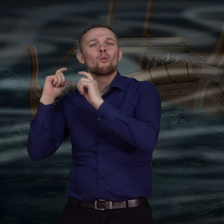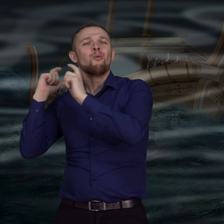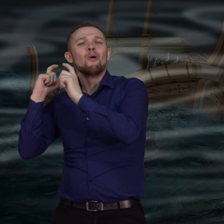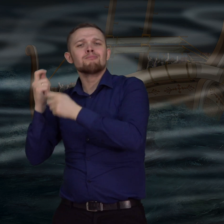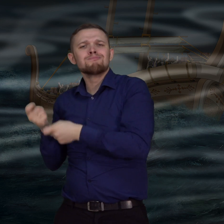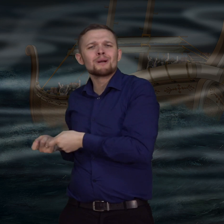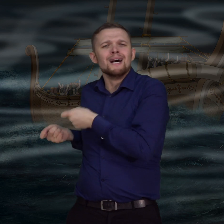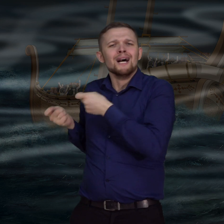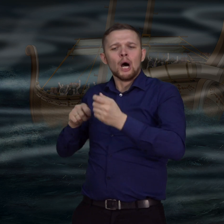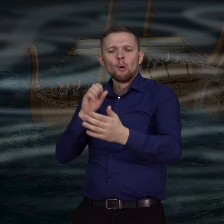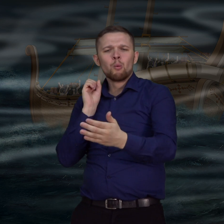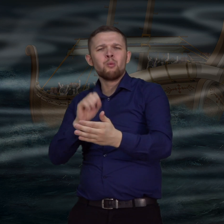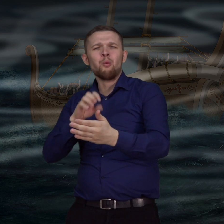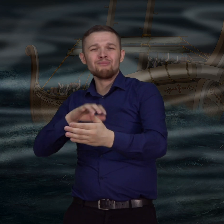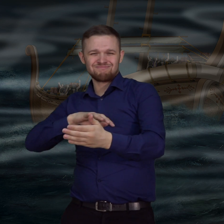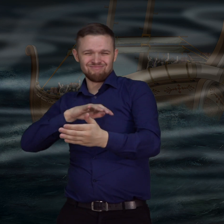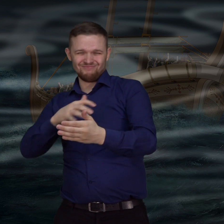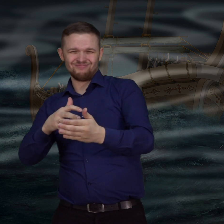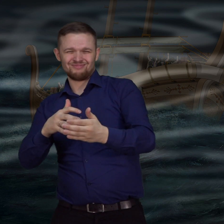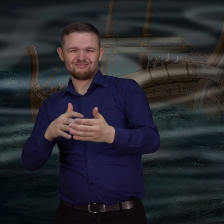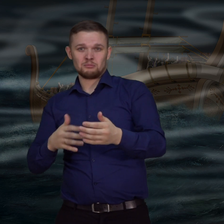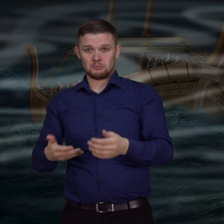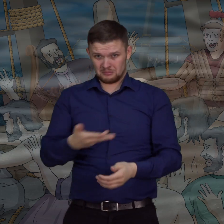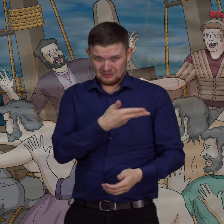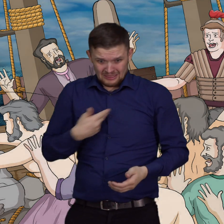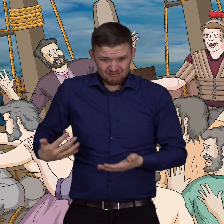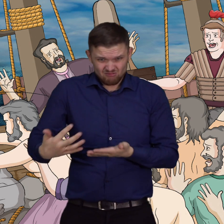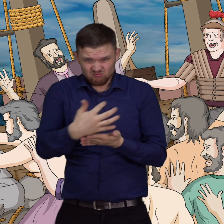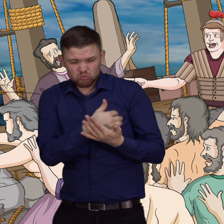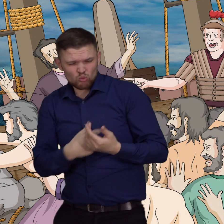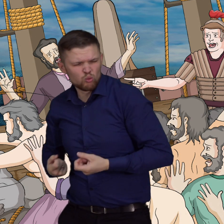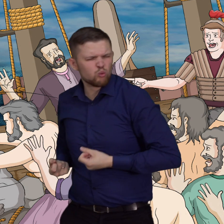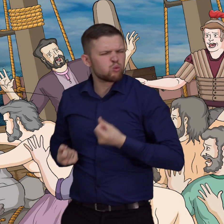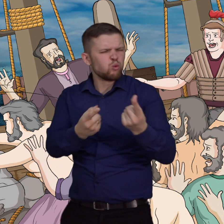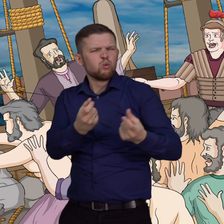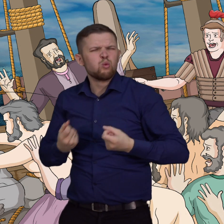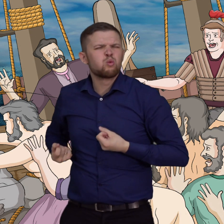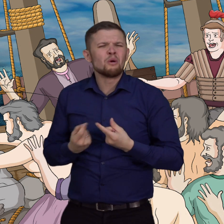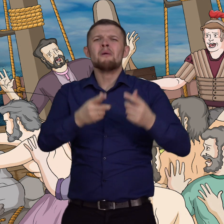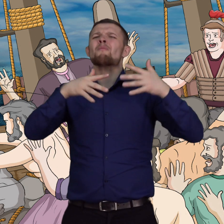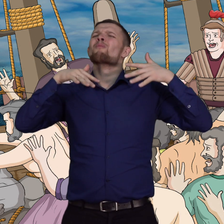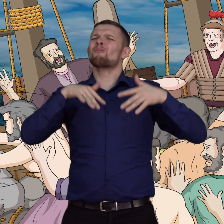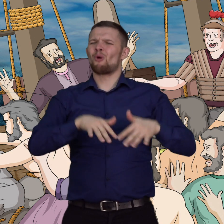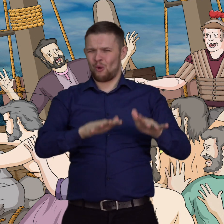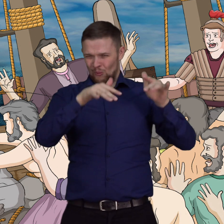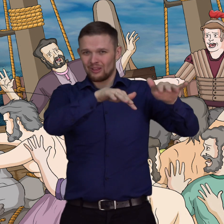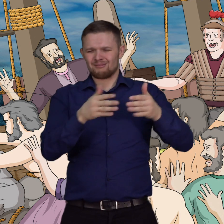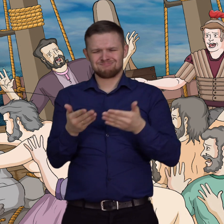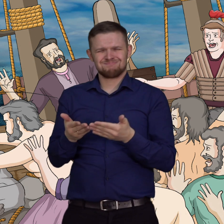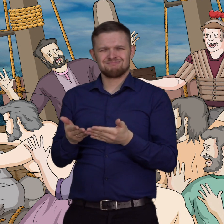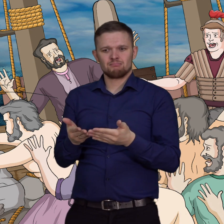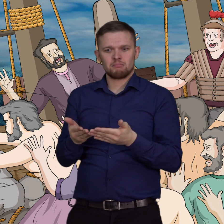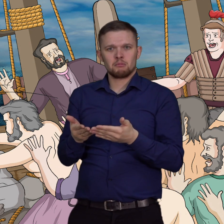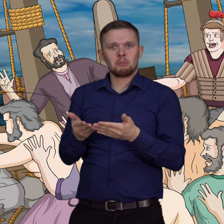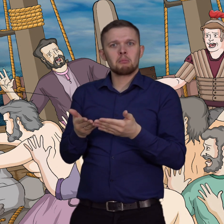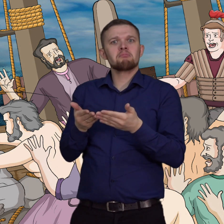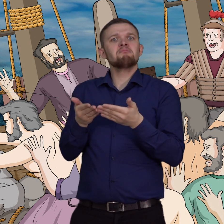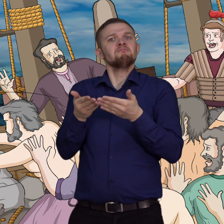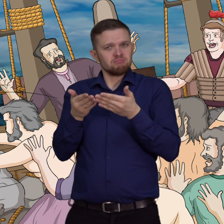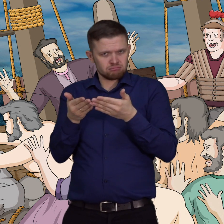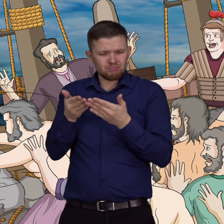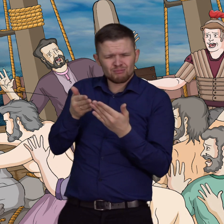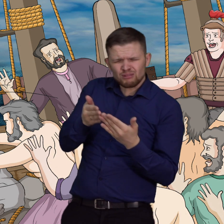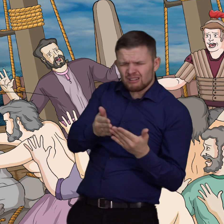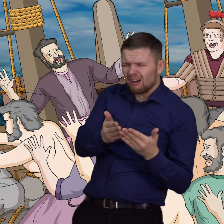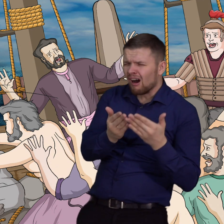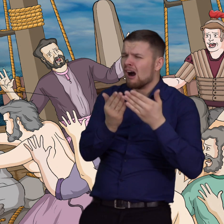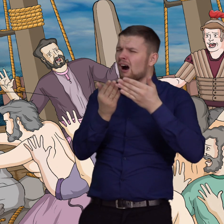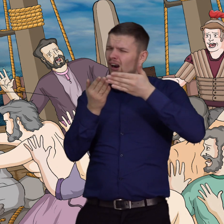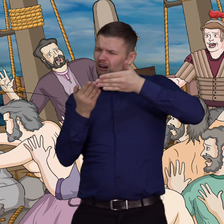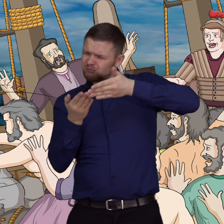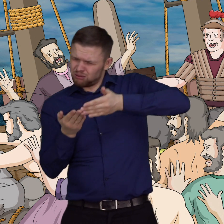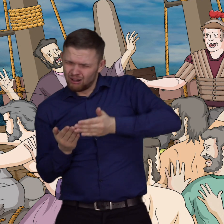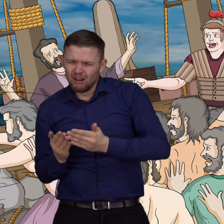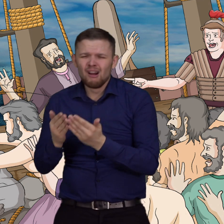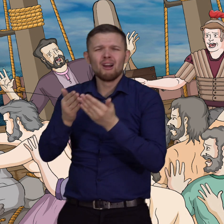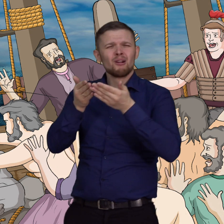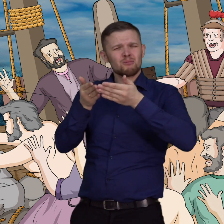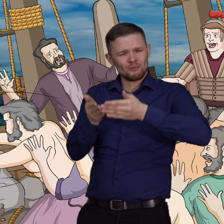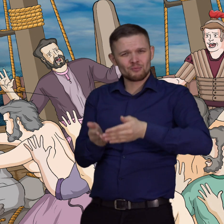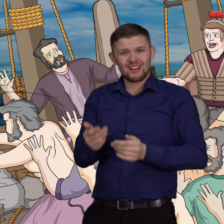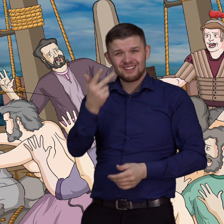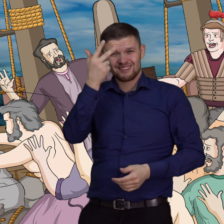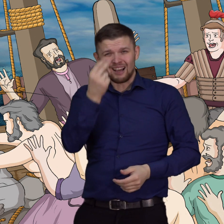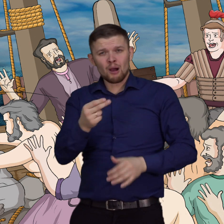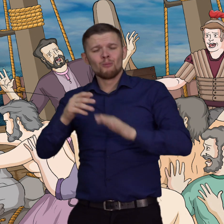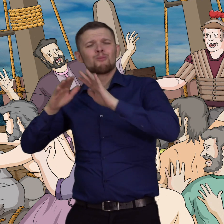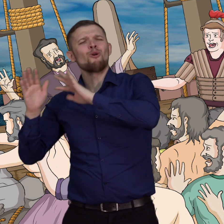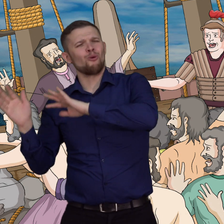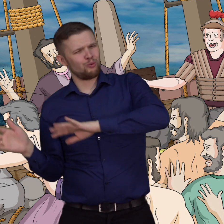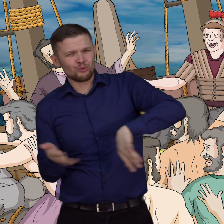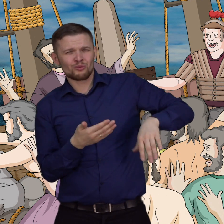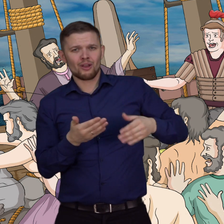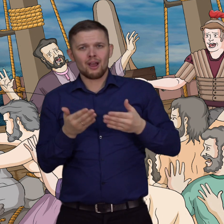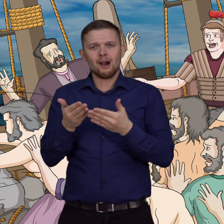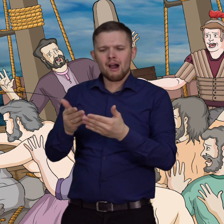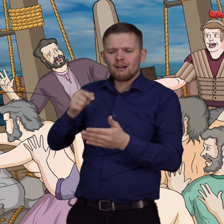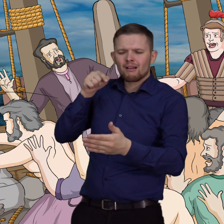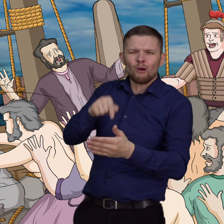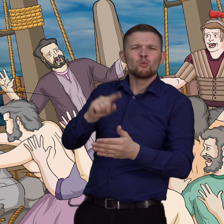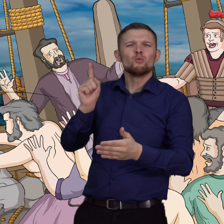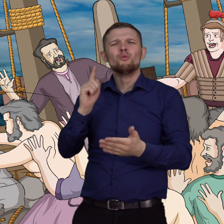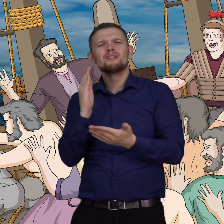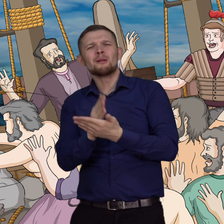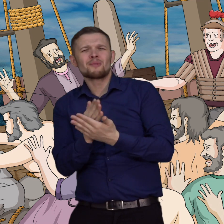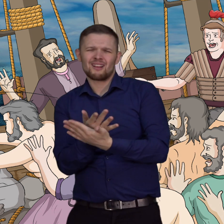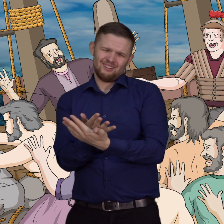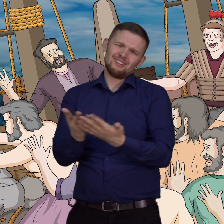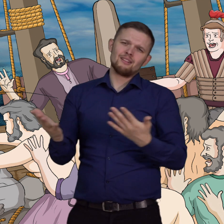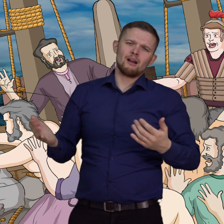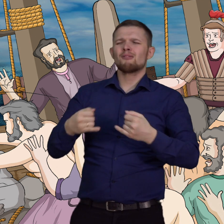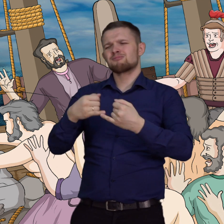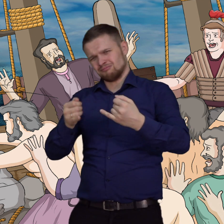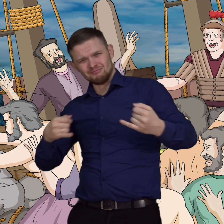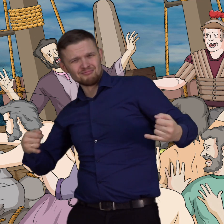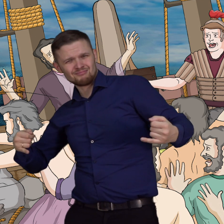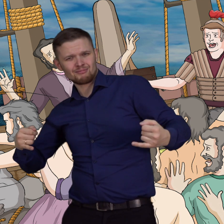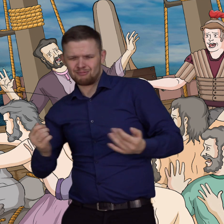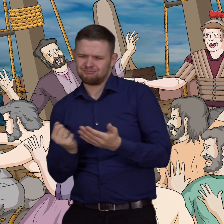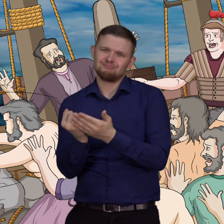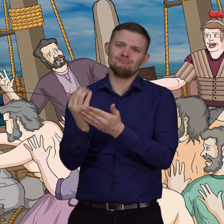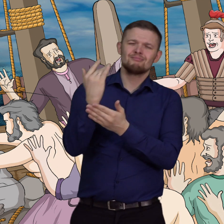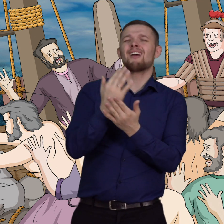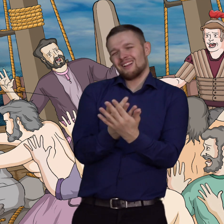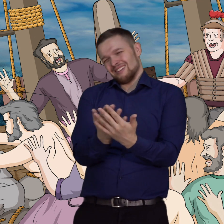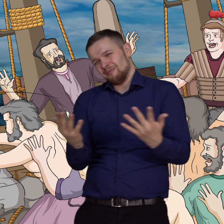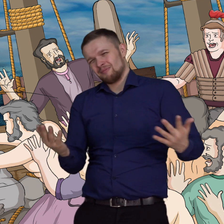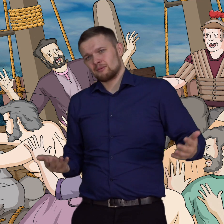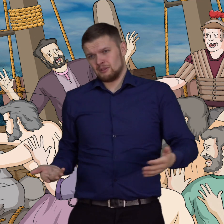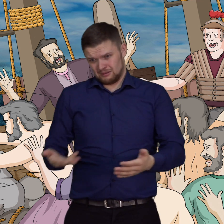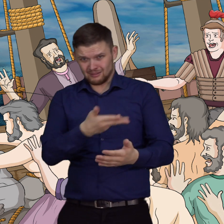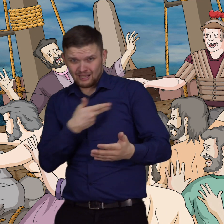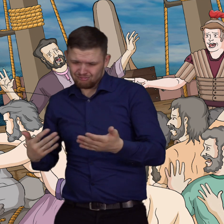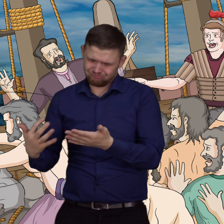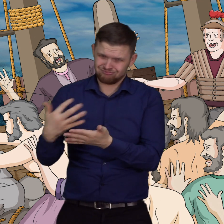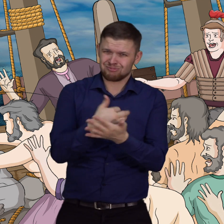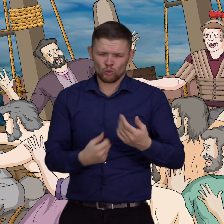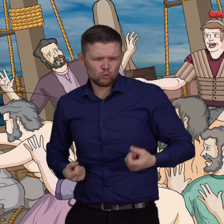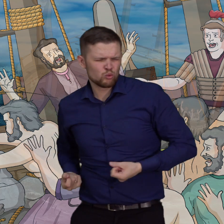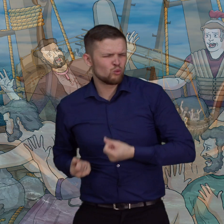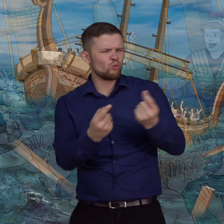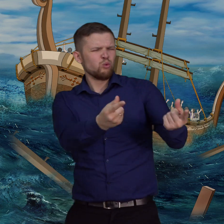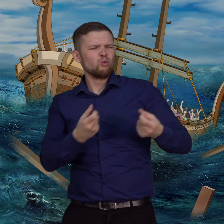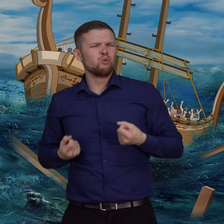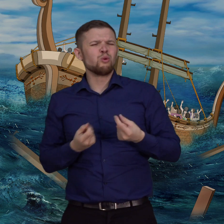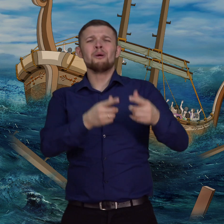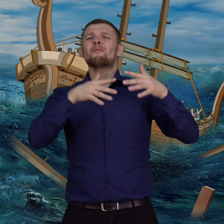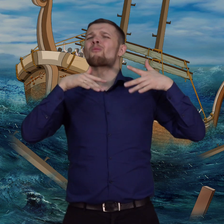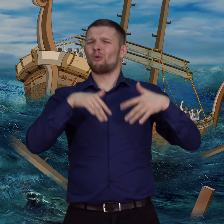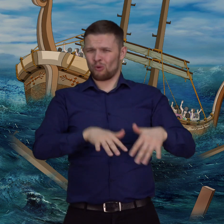We were tossed so violently that the next day the men began to jettison the cargo.